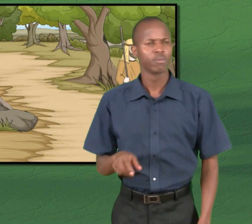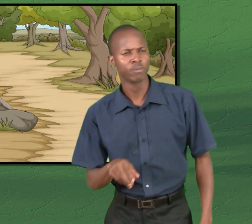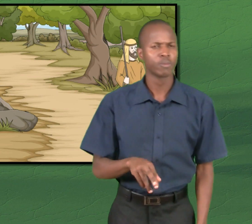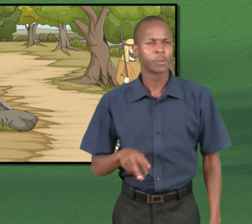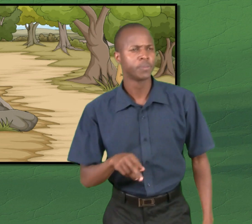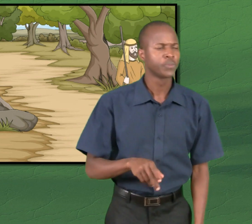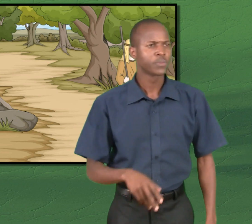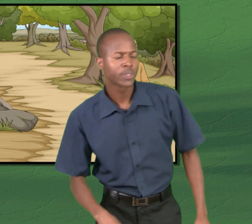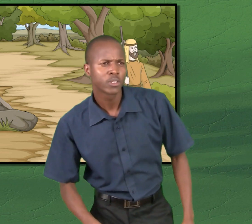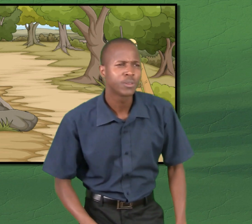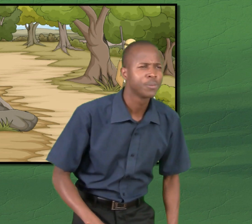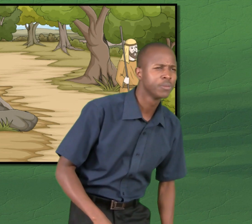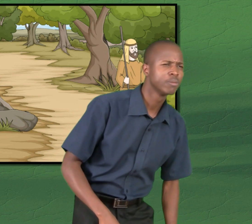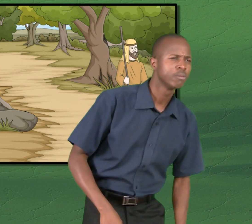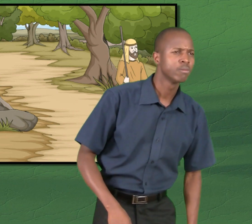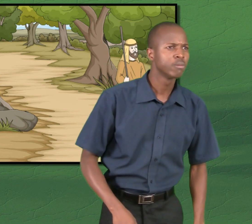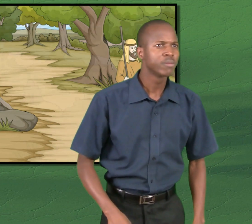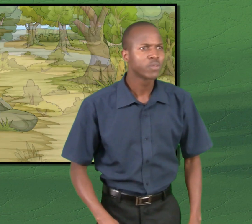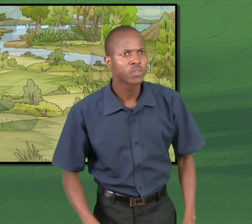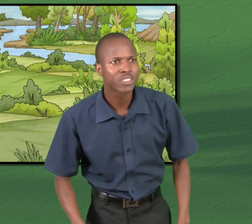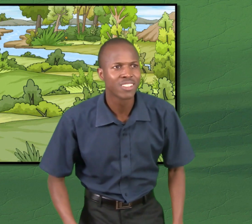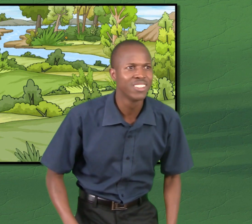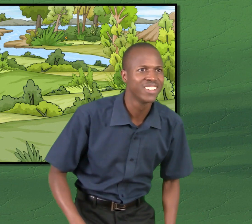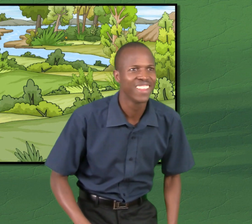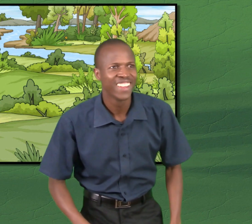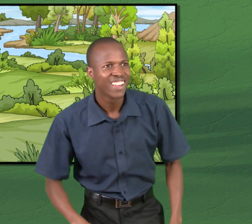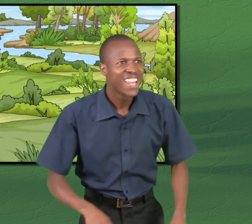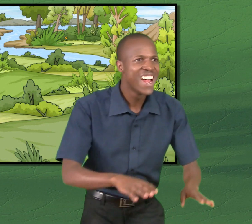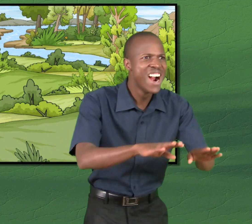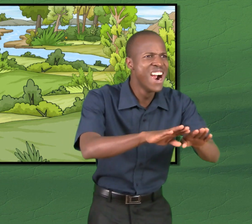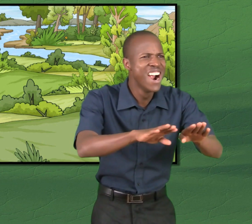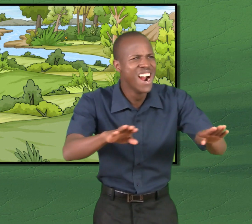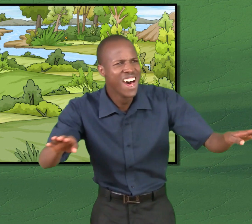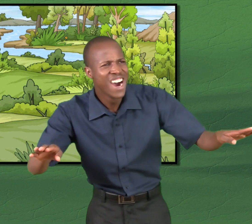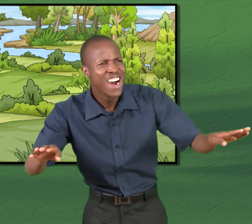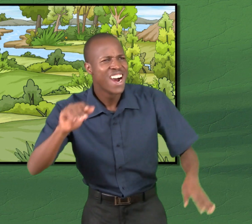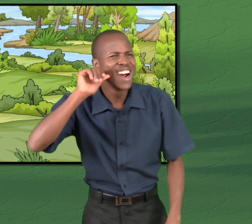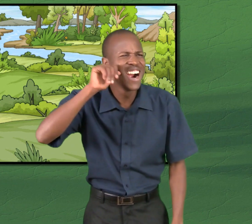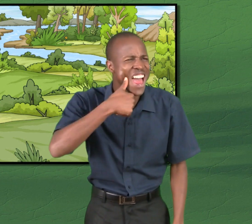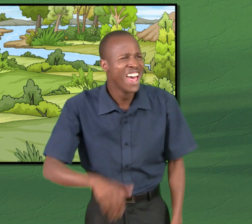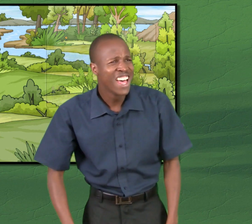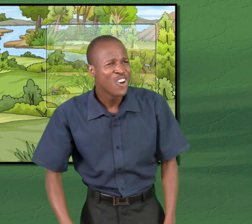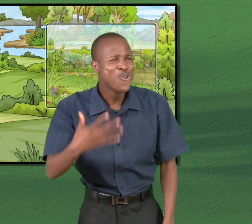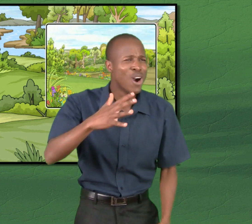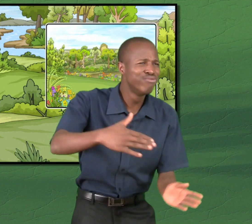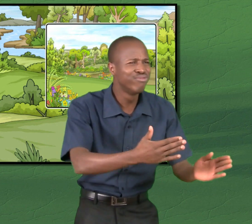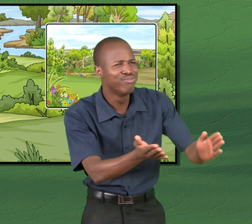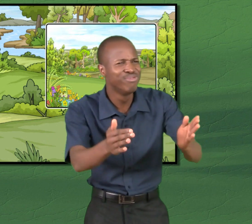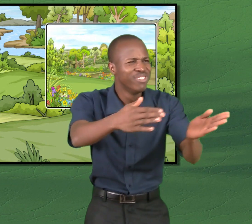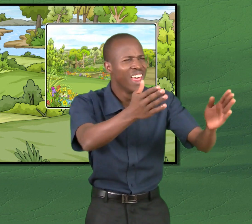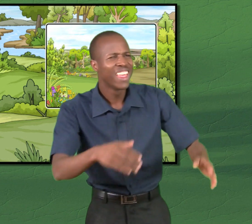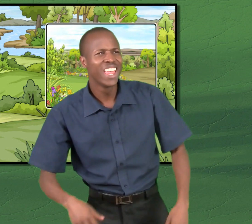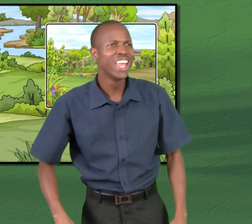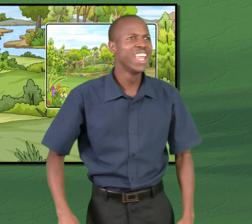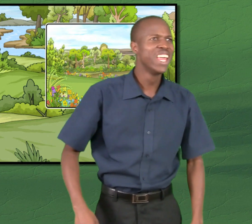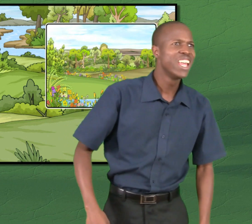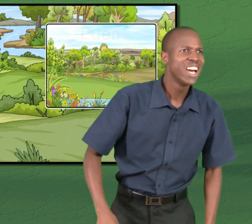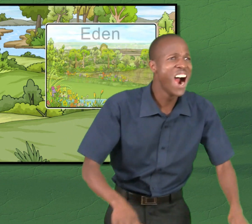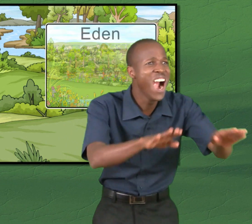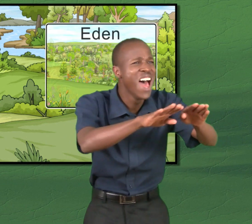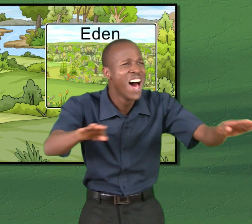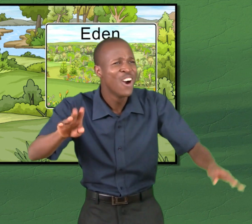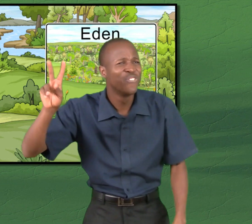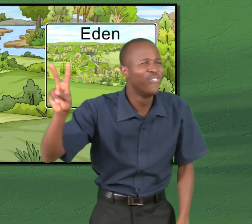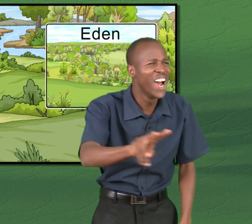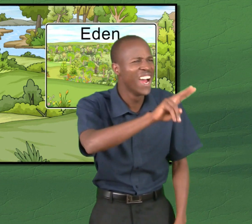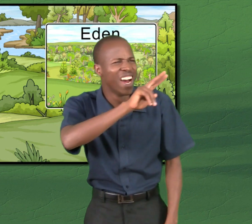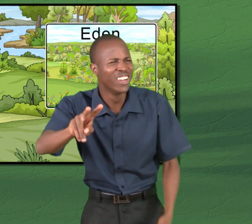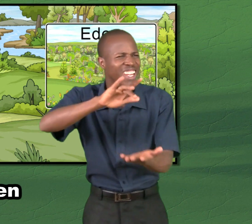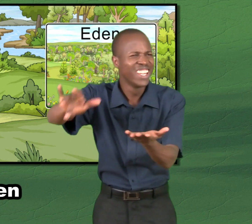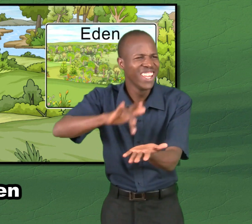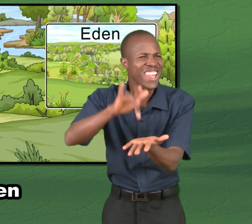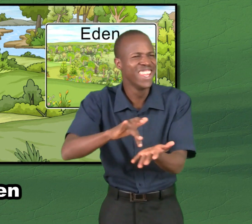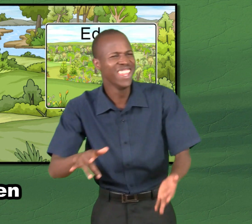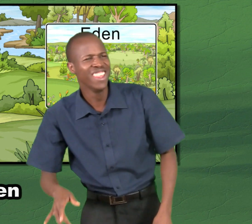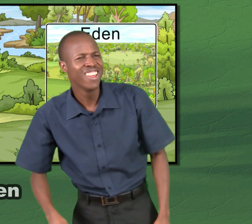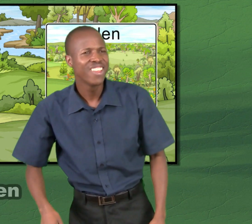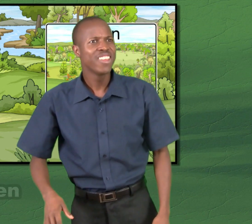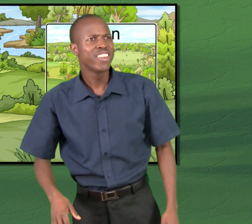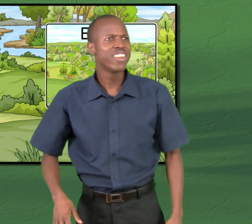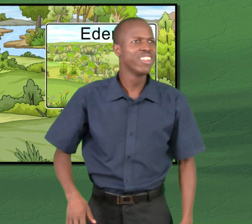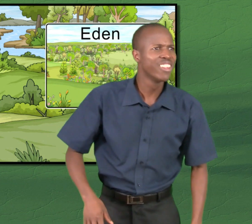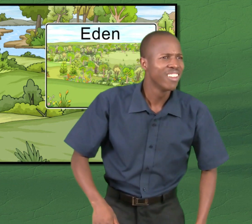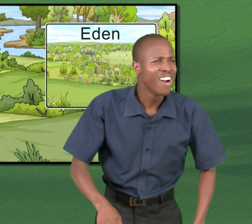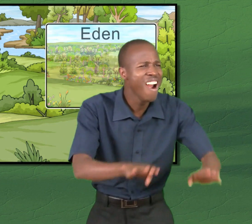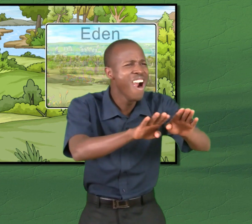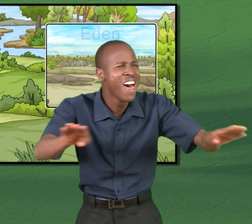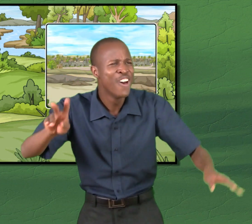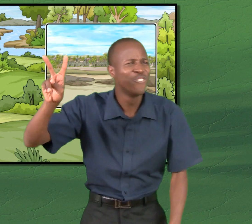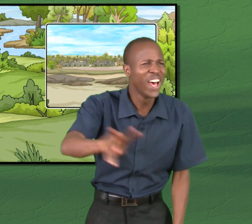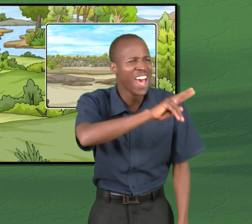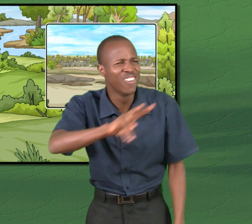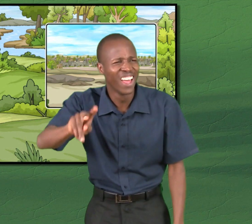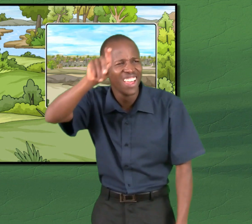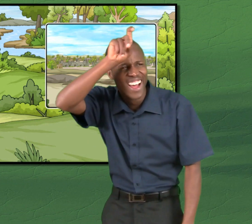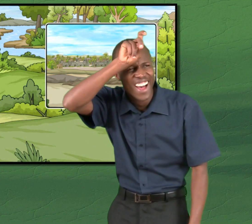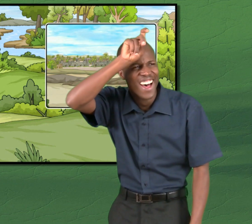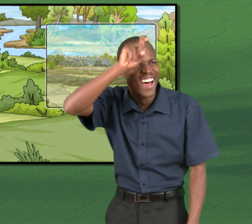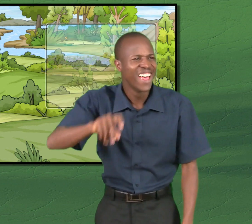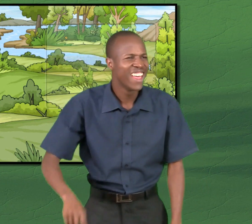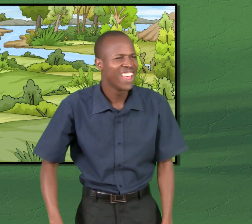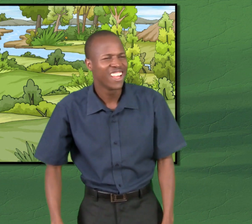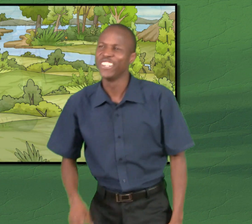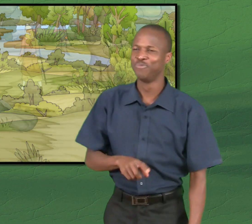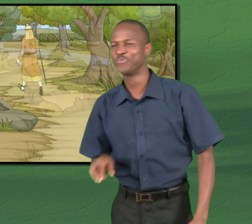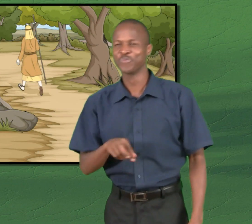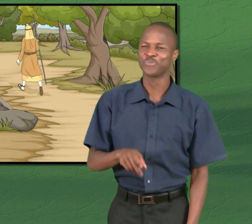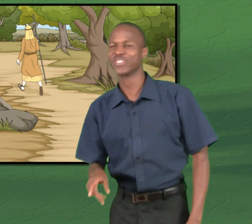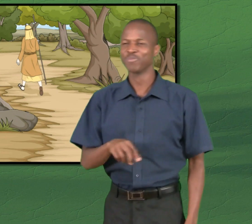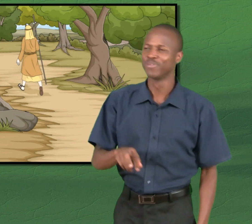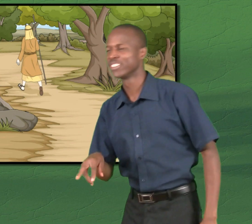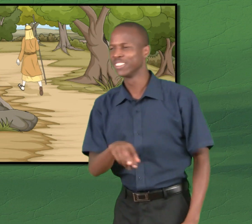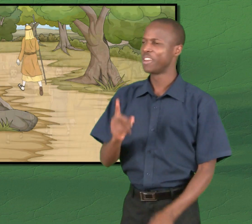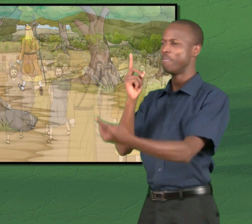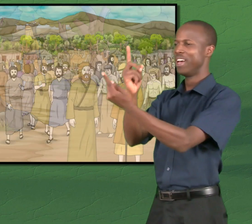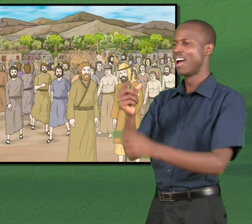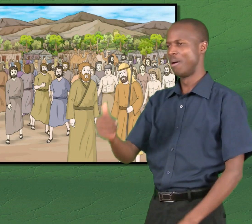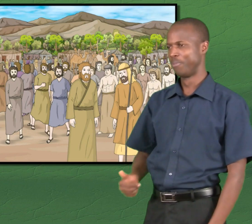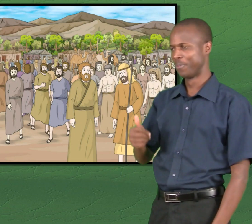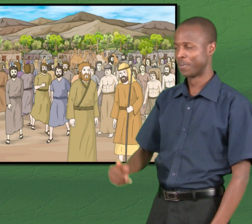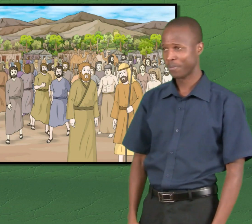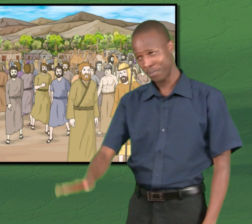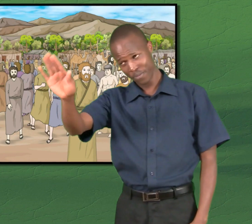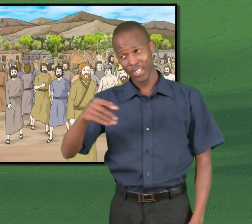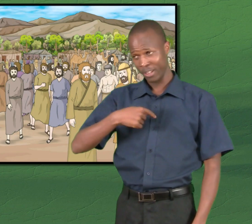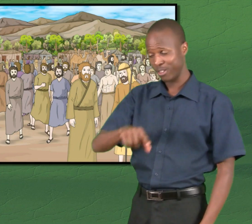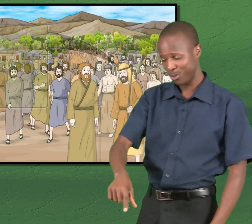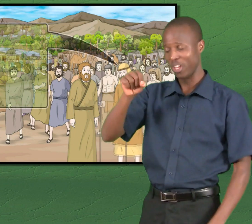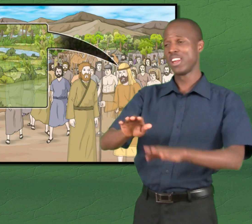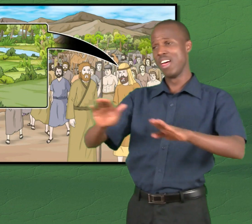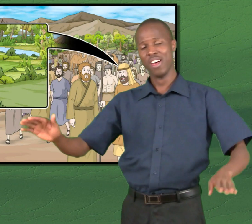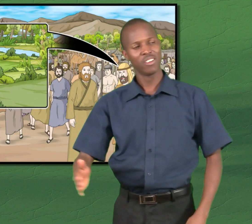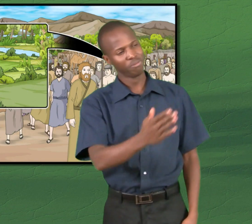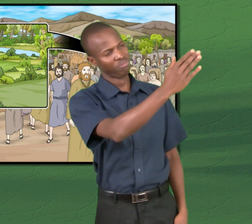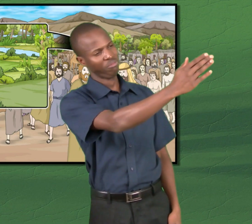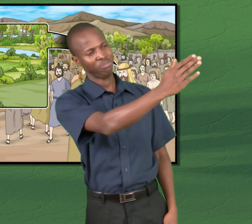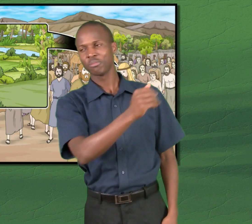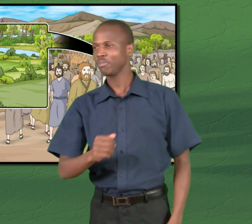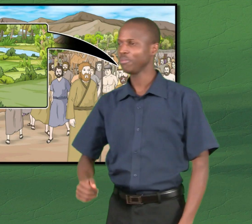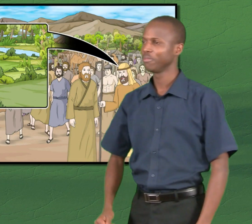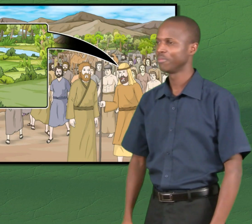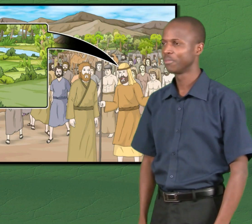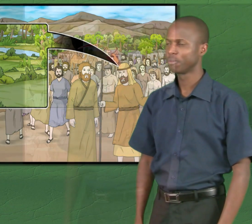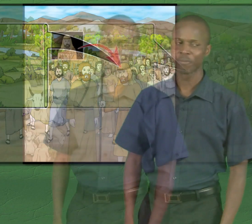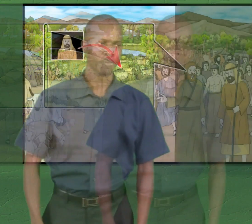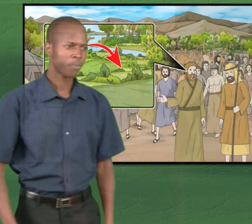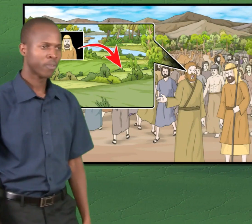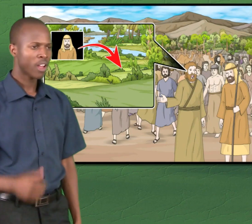And Lot looked out and saw that the whole plain of the Jordan, all the way to Zoar, was well watered like the garden of the LORD, like the land of Egypt.